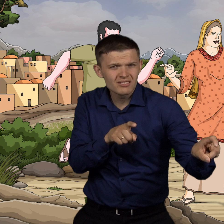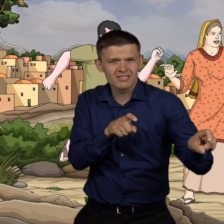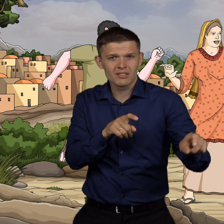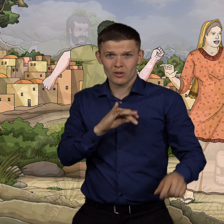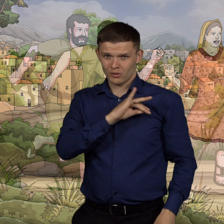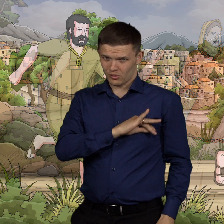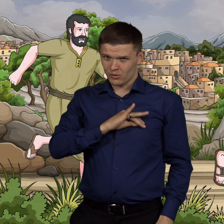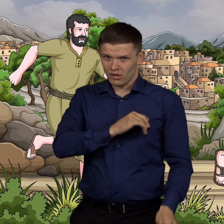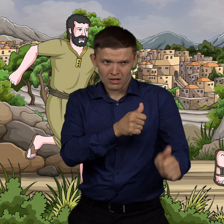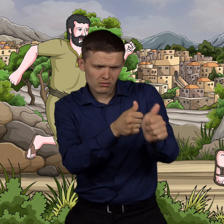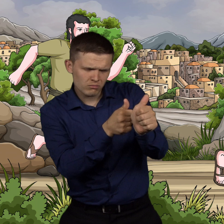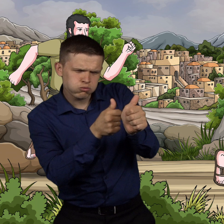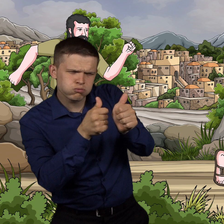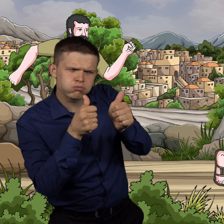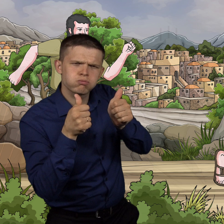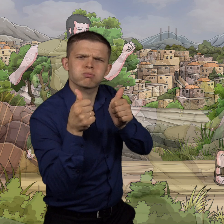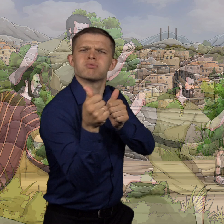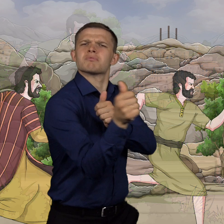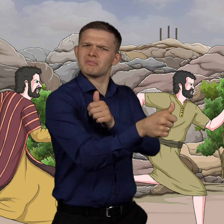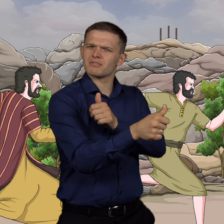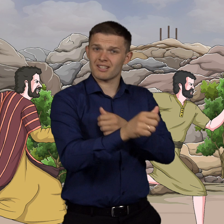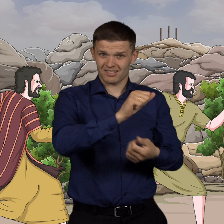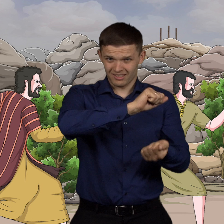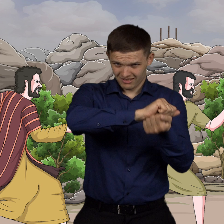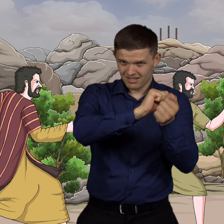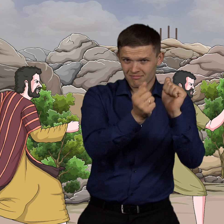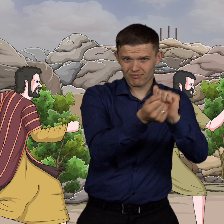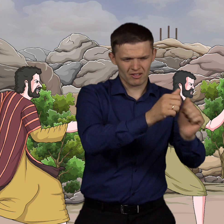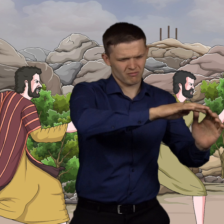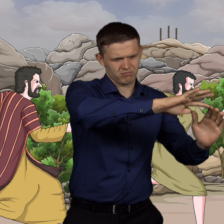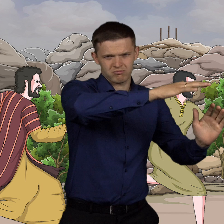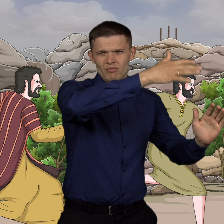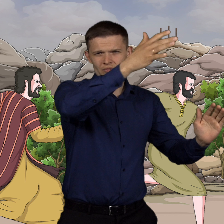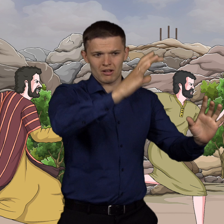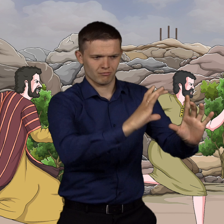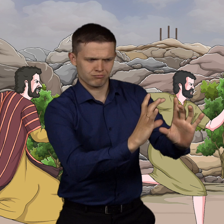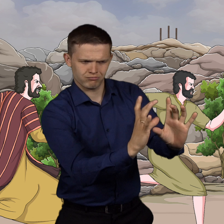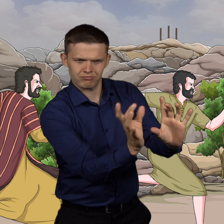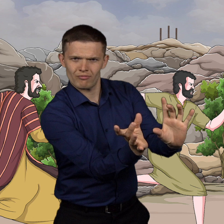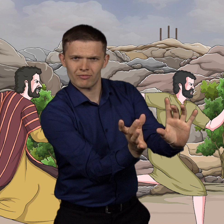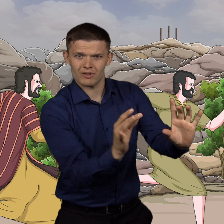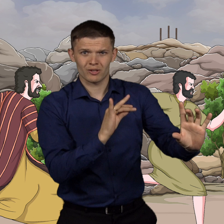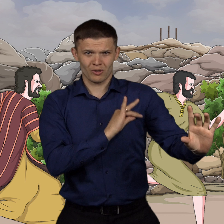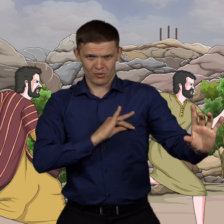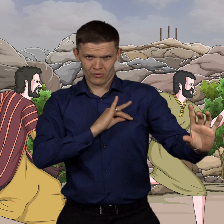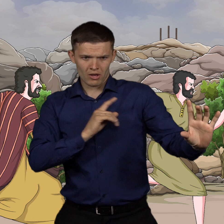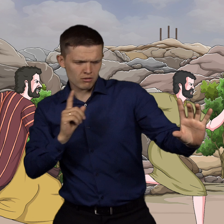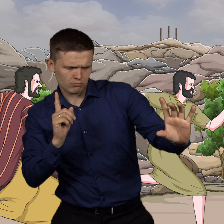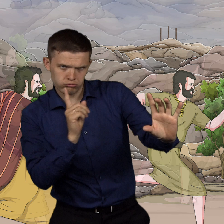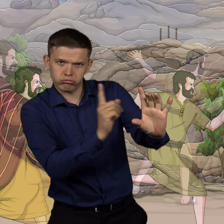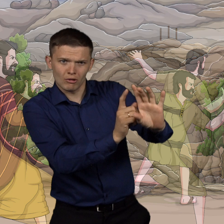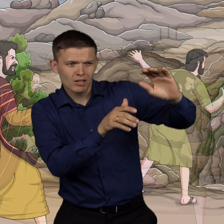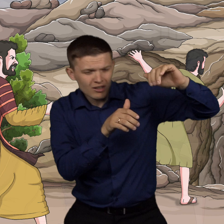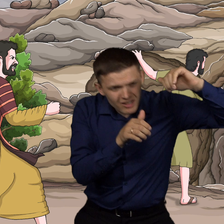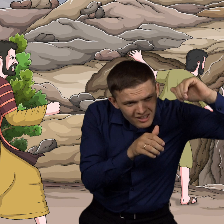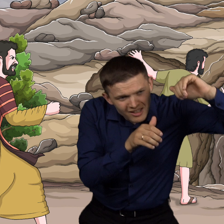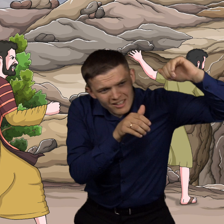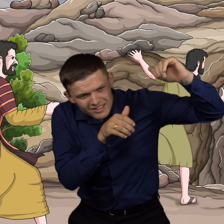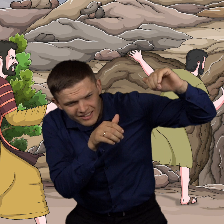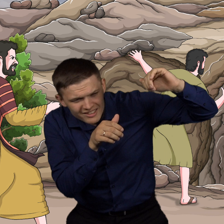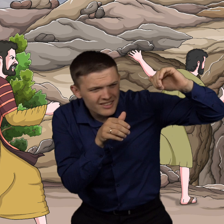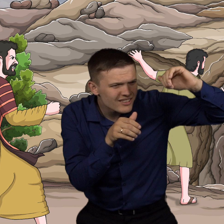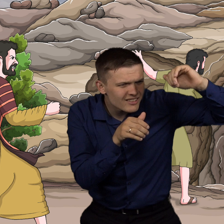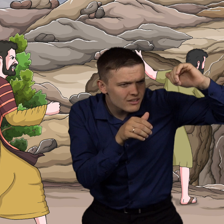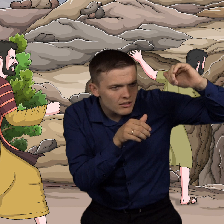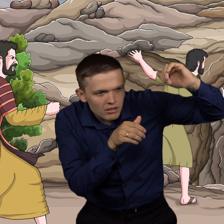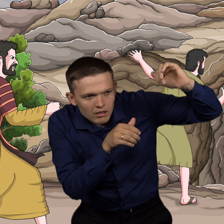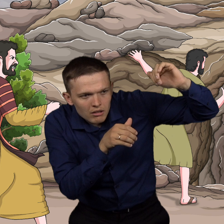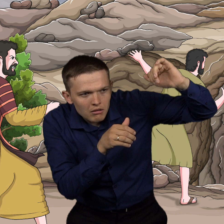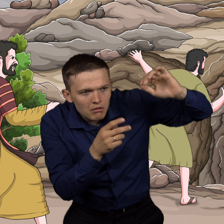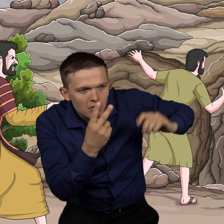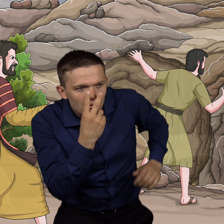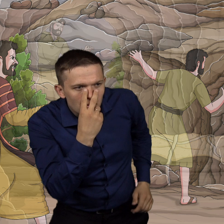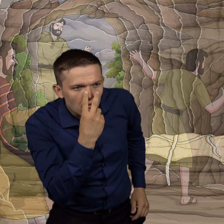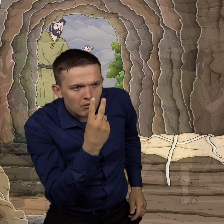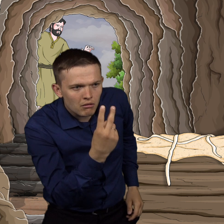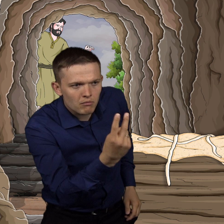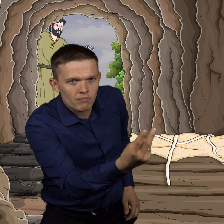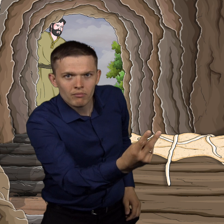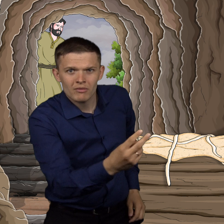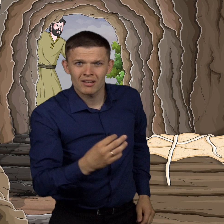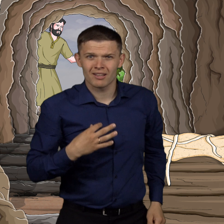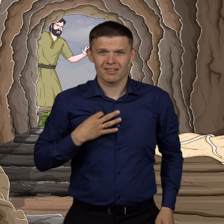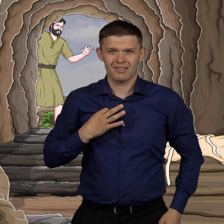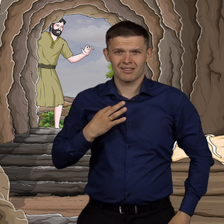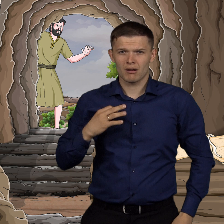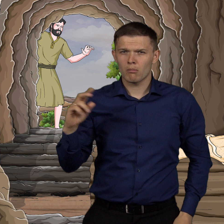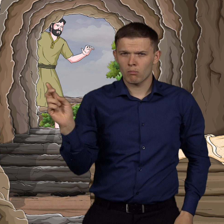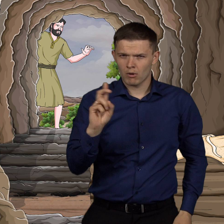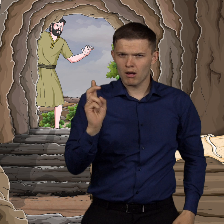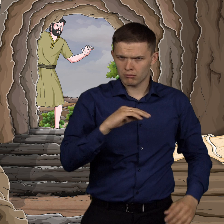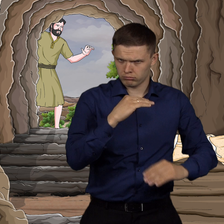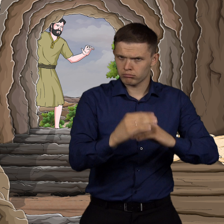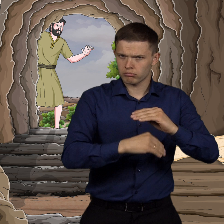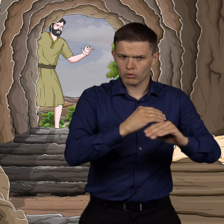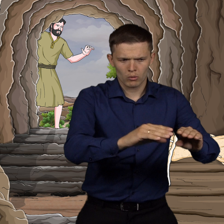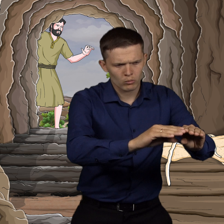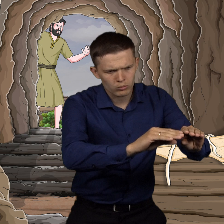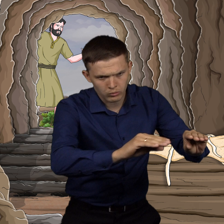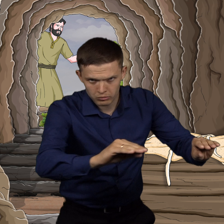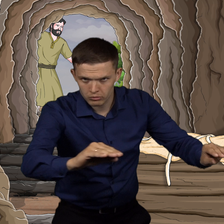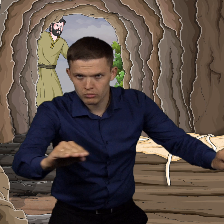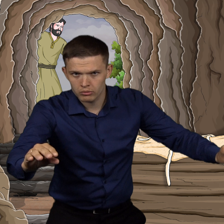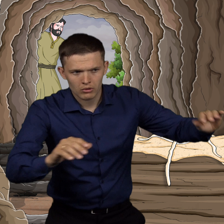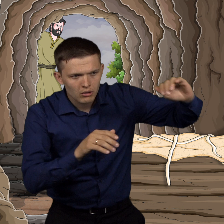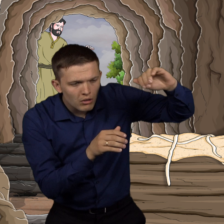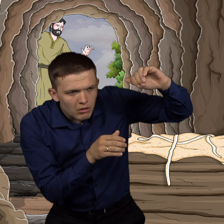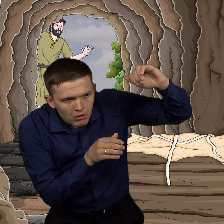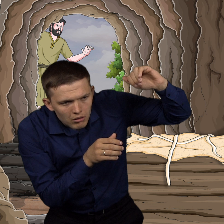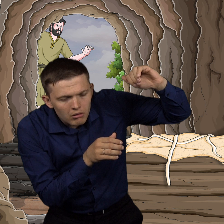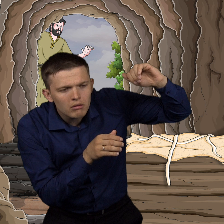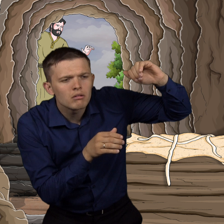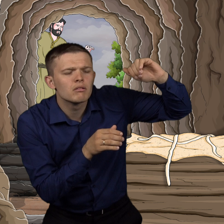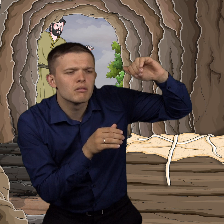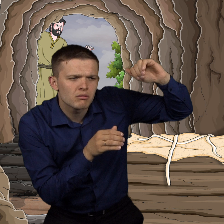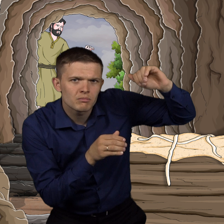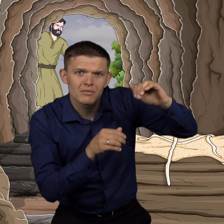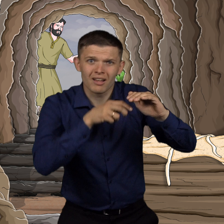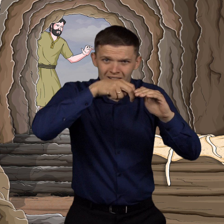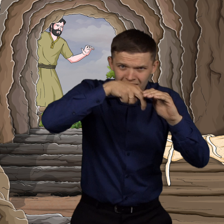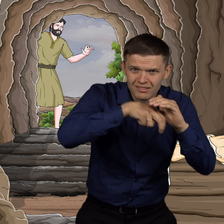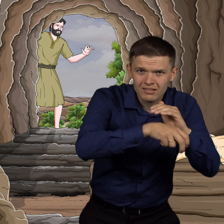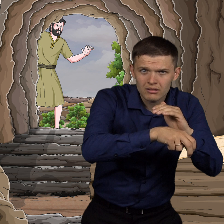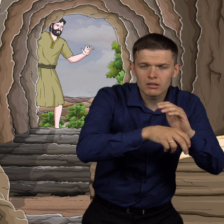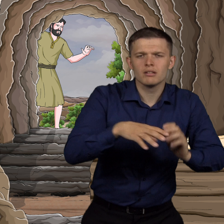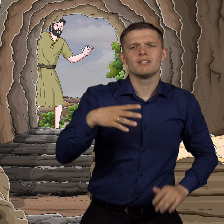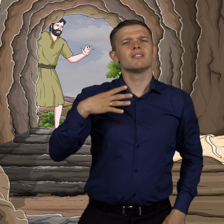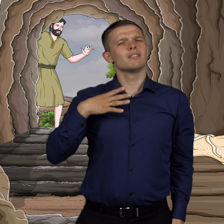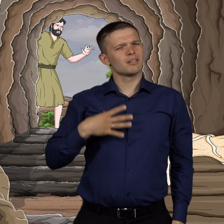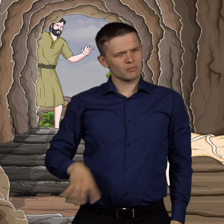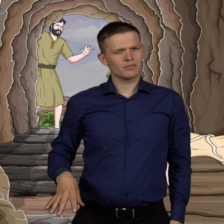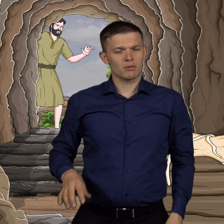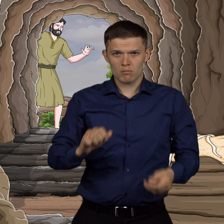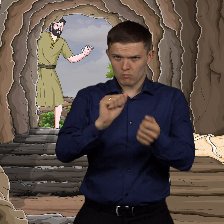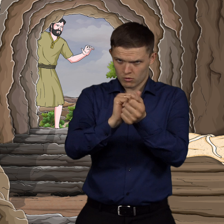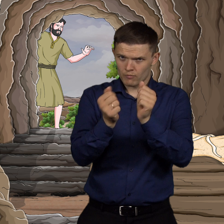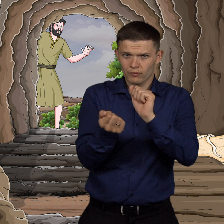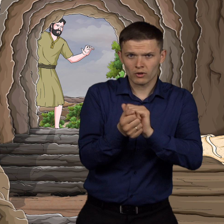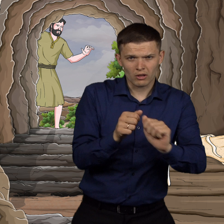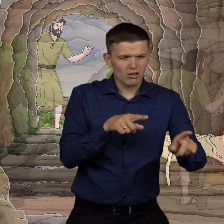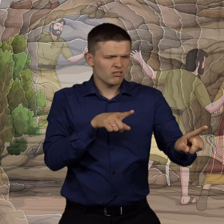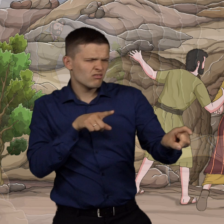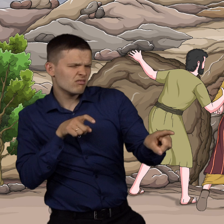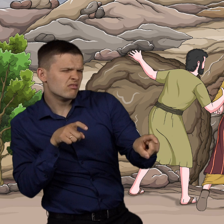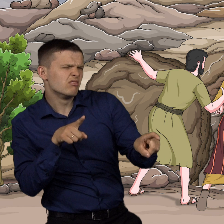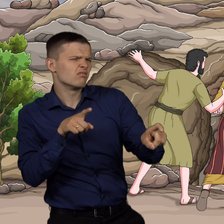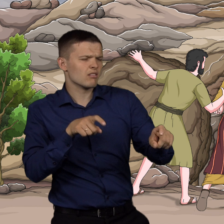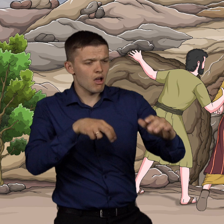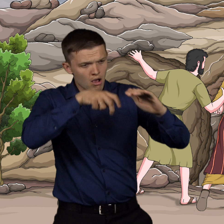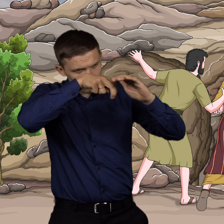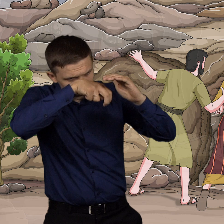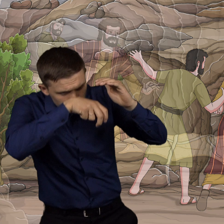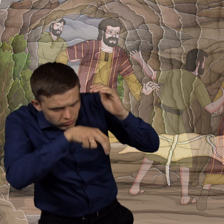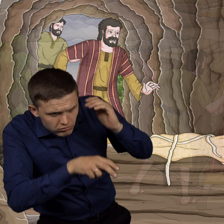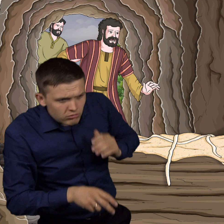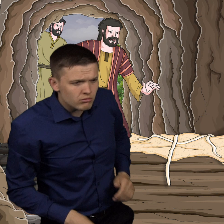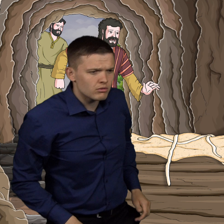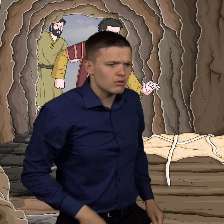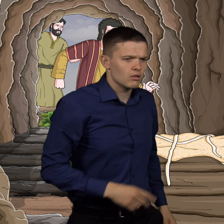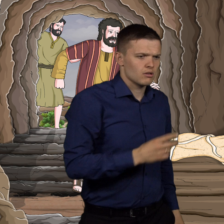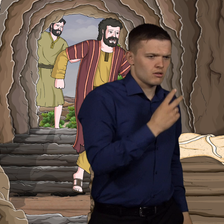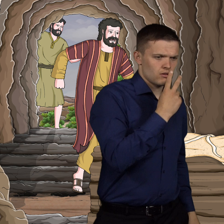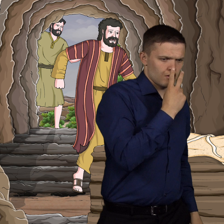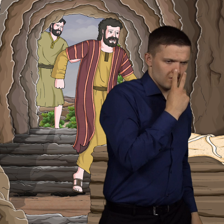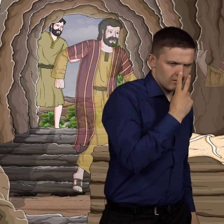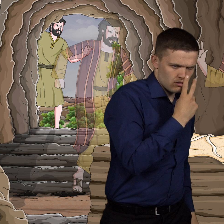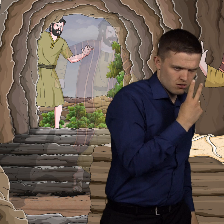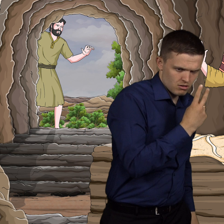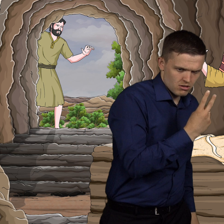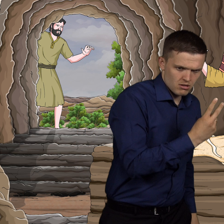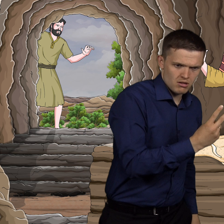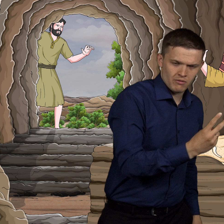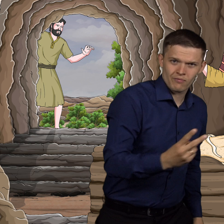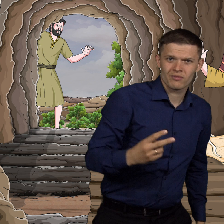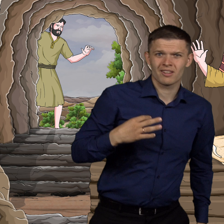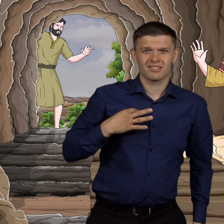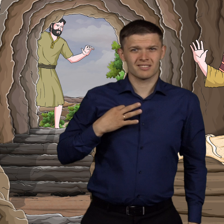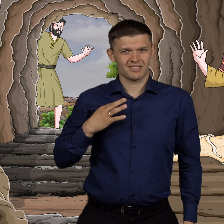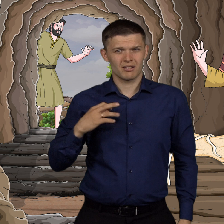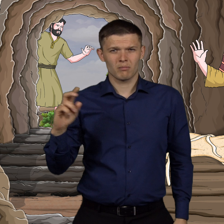The two were running together, but the other disciple outran Peter and reached the tomb first. He bent down and looked in at the linen cloths lying there, but he did not go in. Simon Peter arrived just after him.